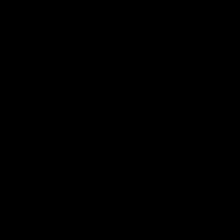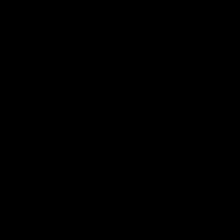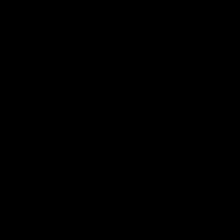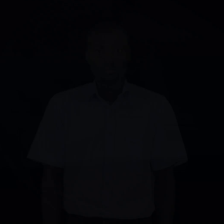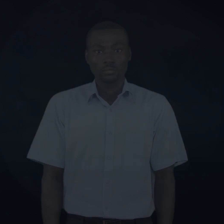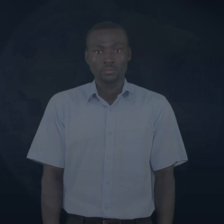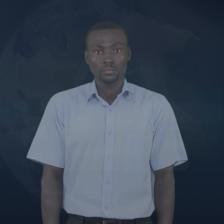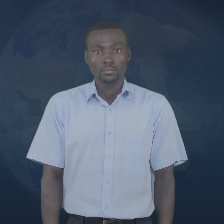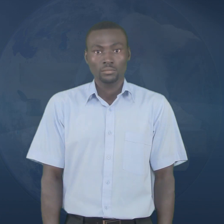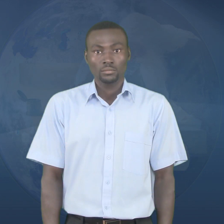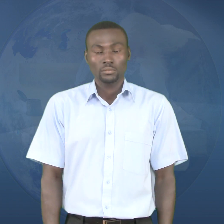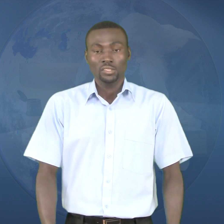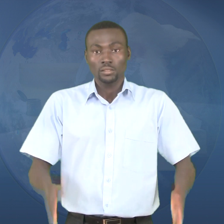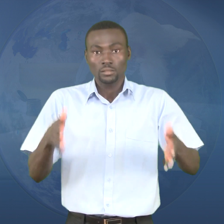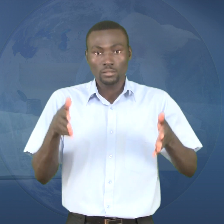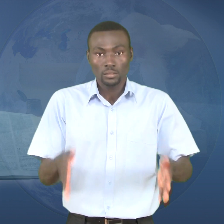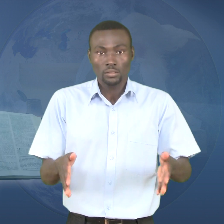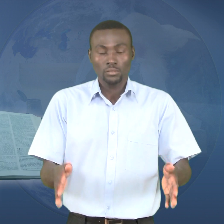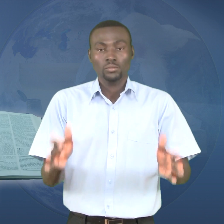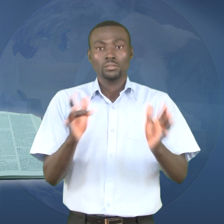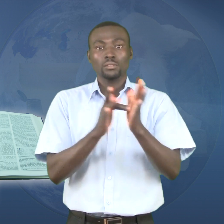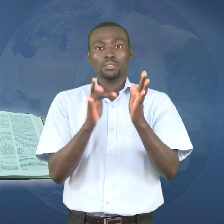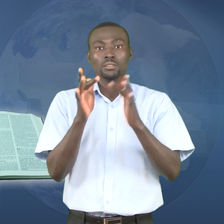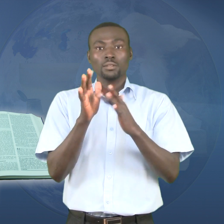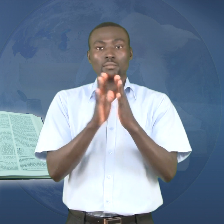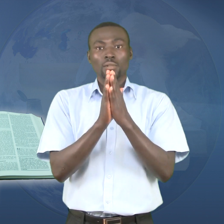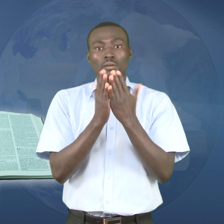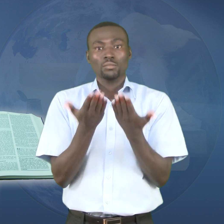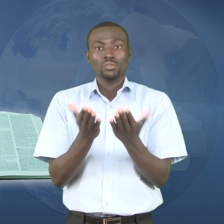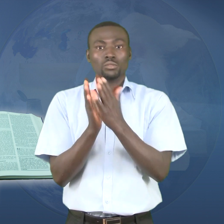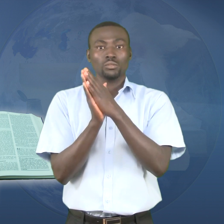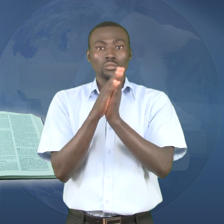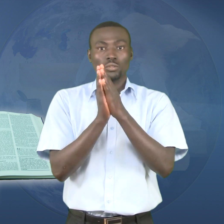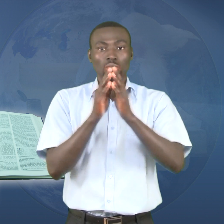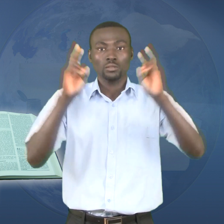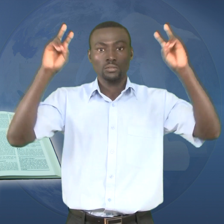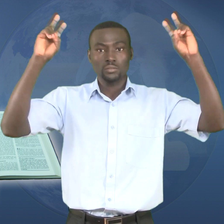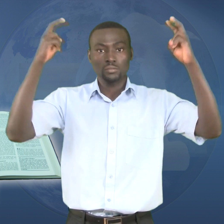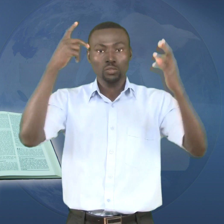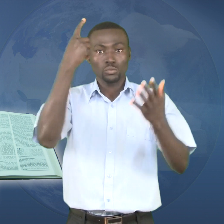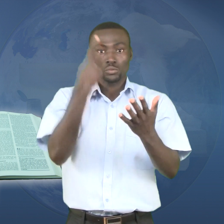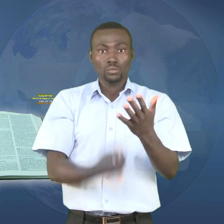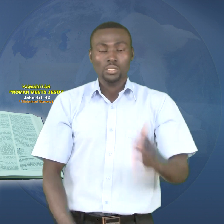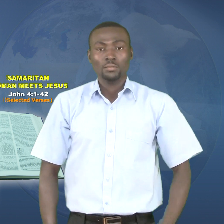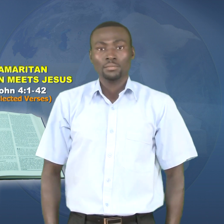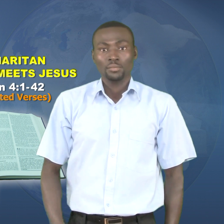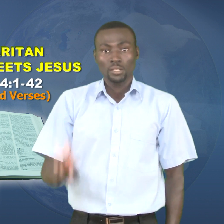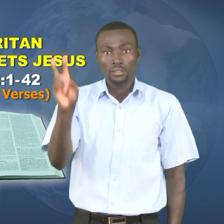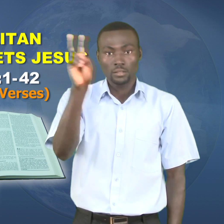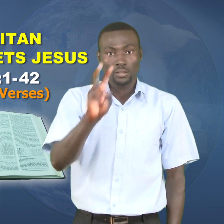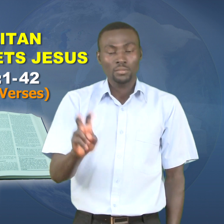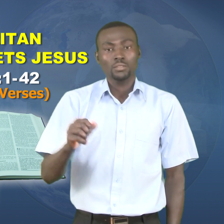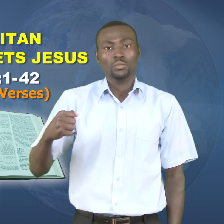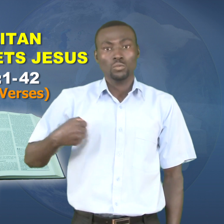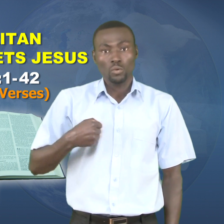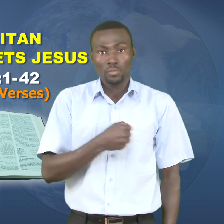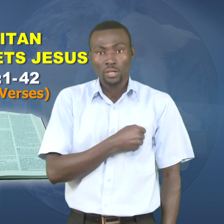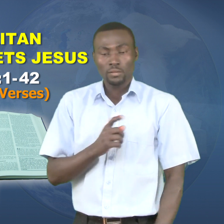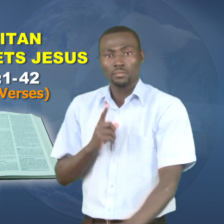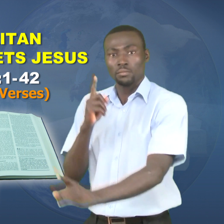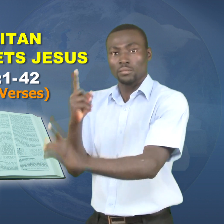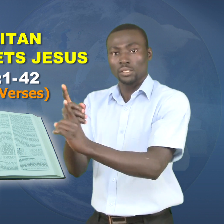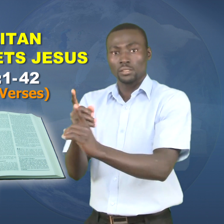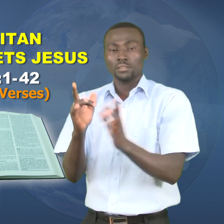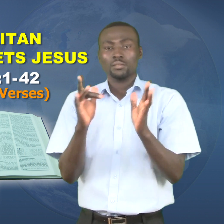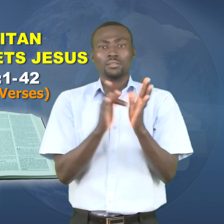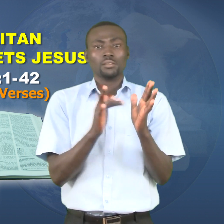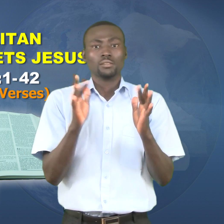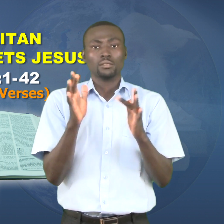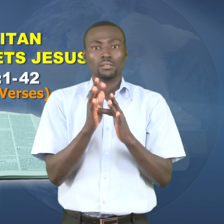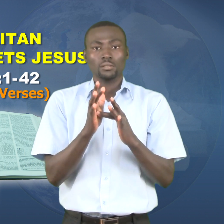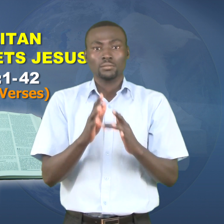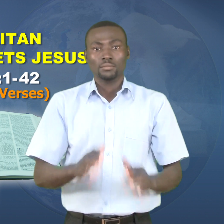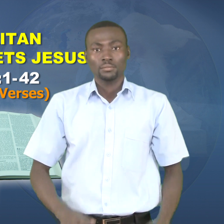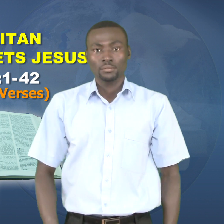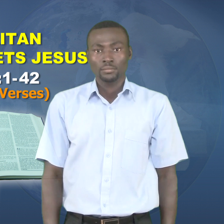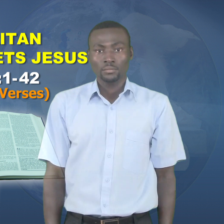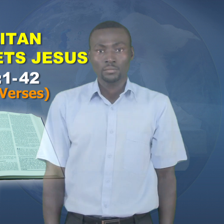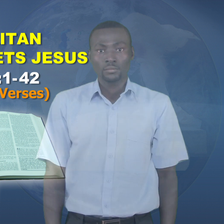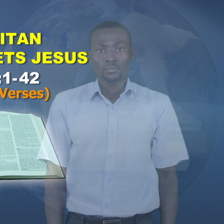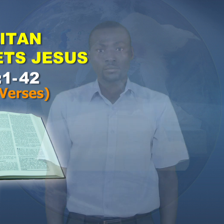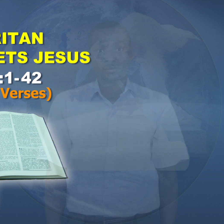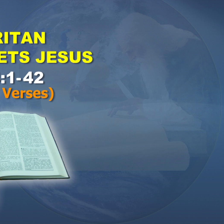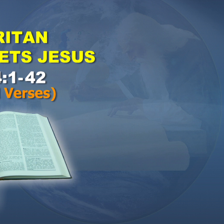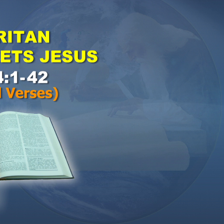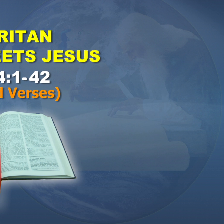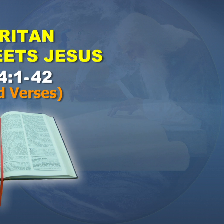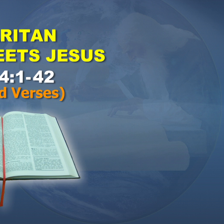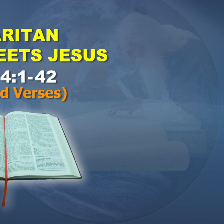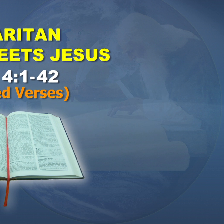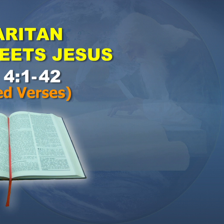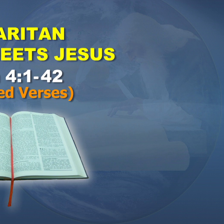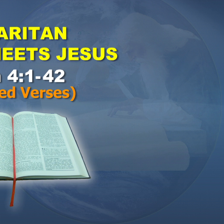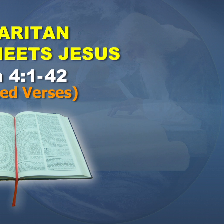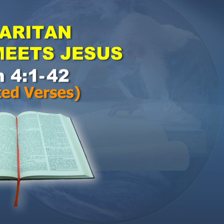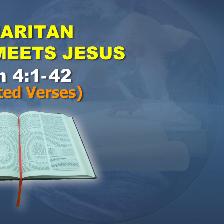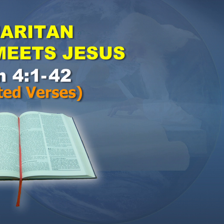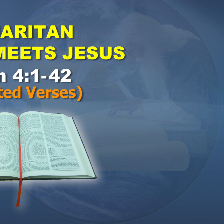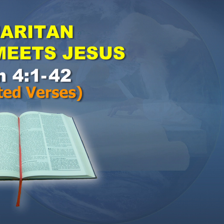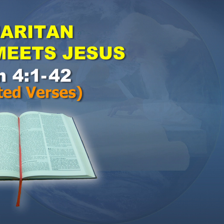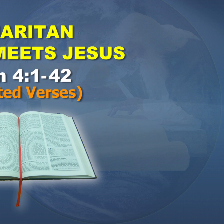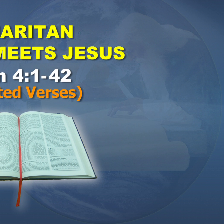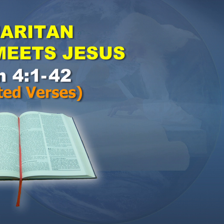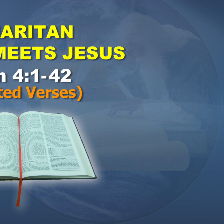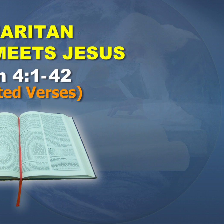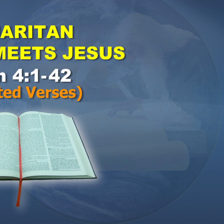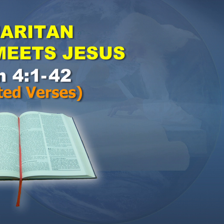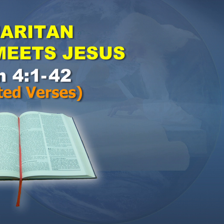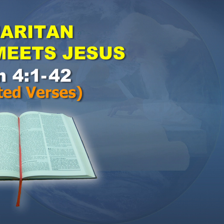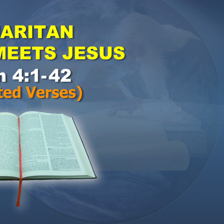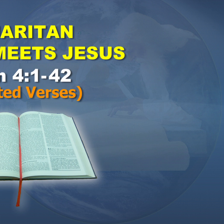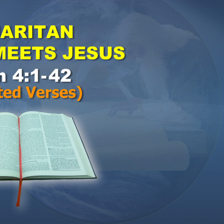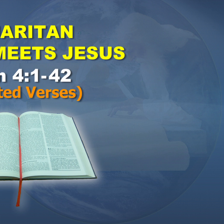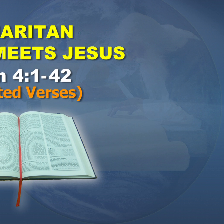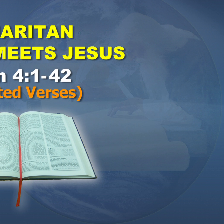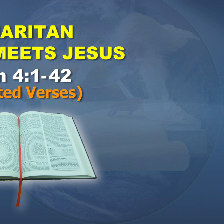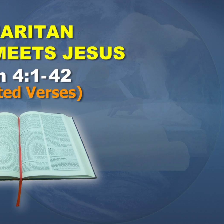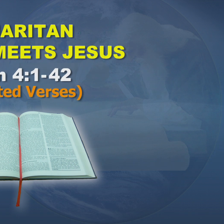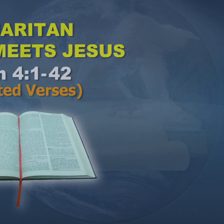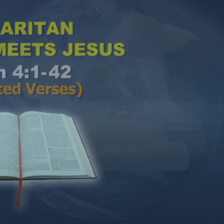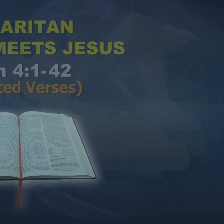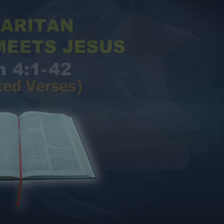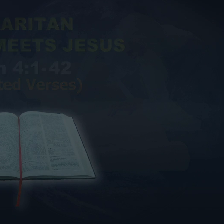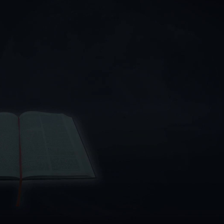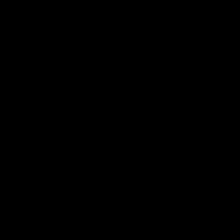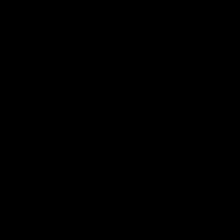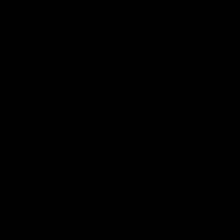The Samaritan woman